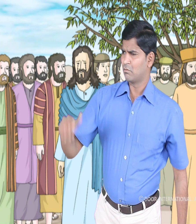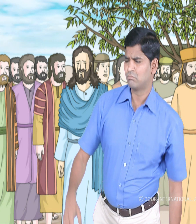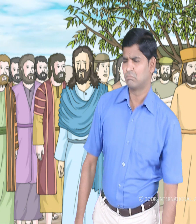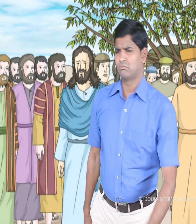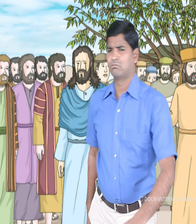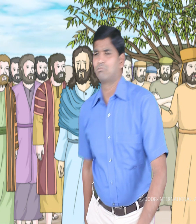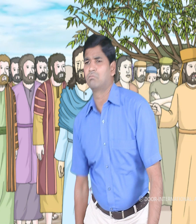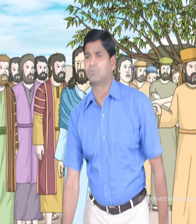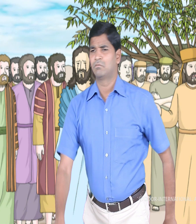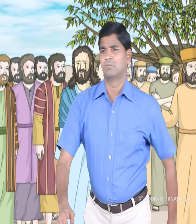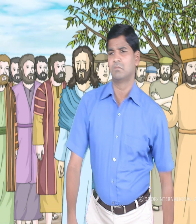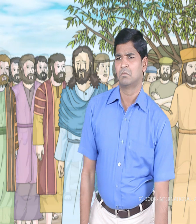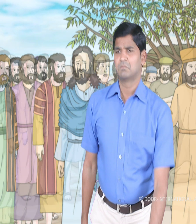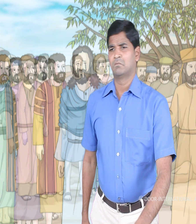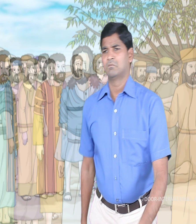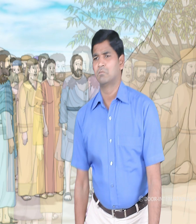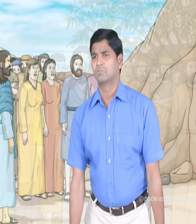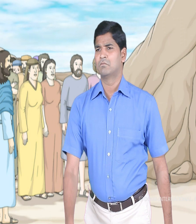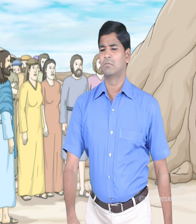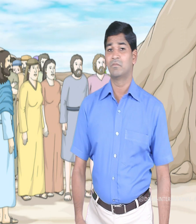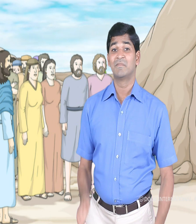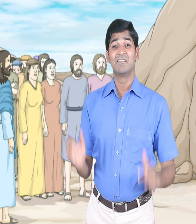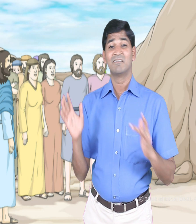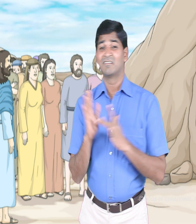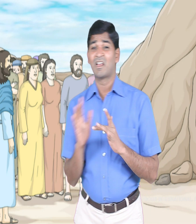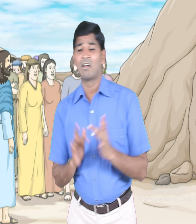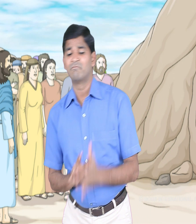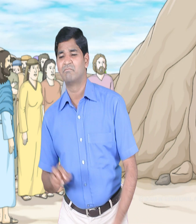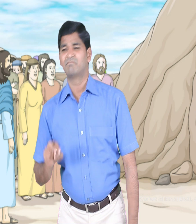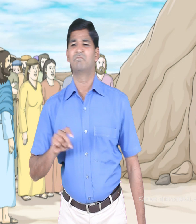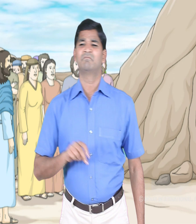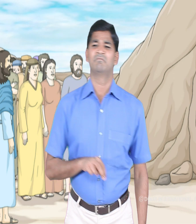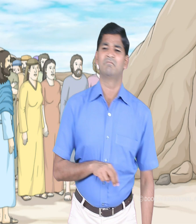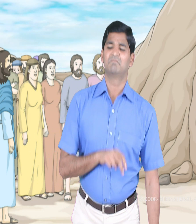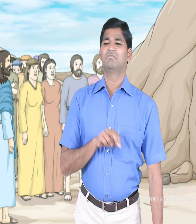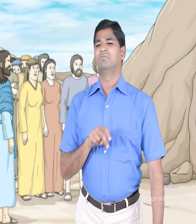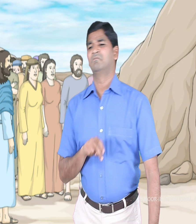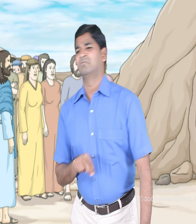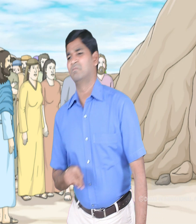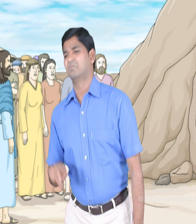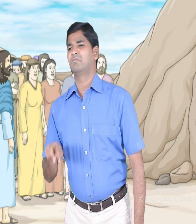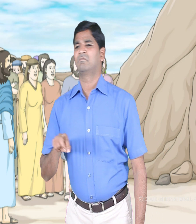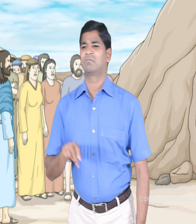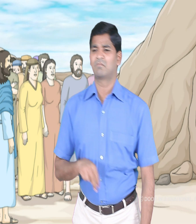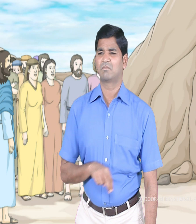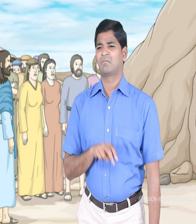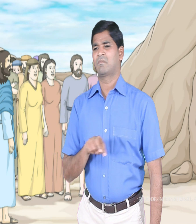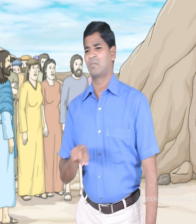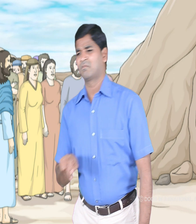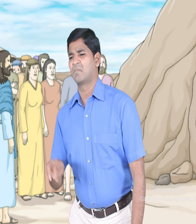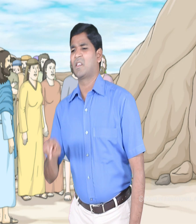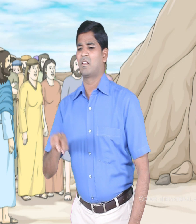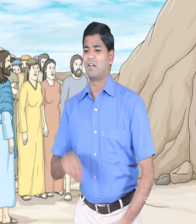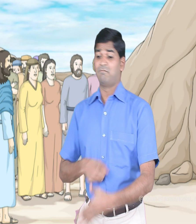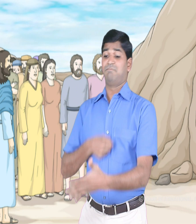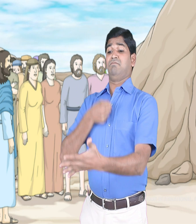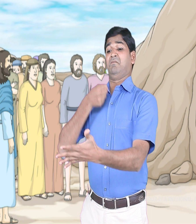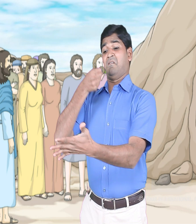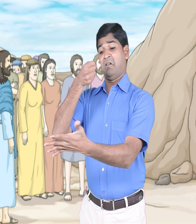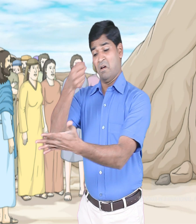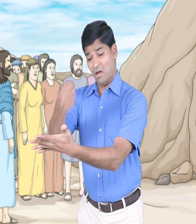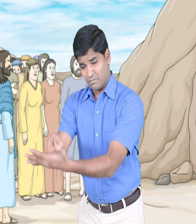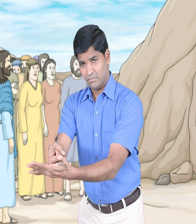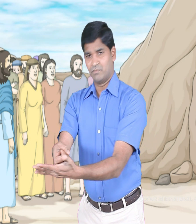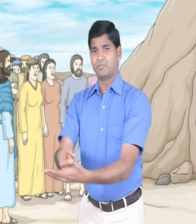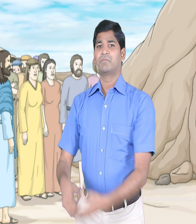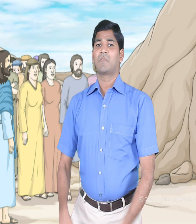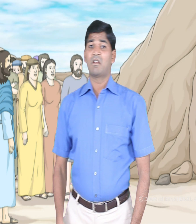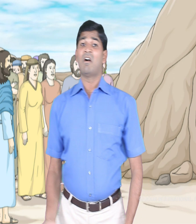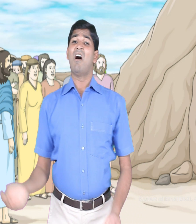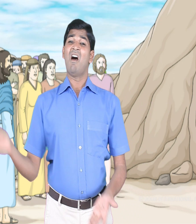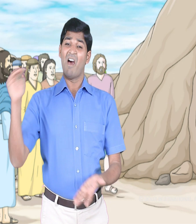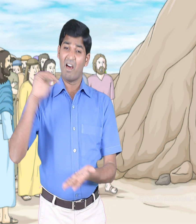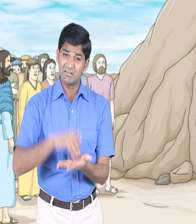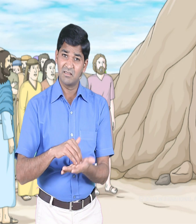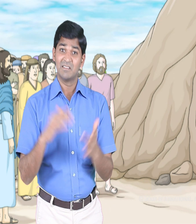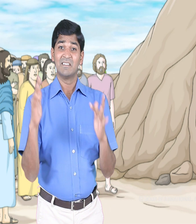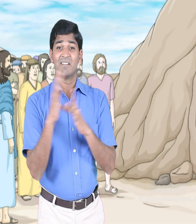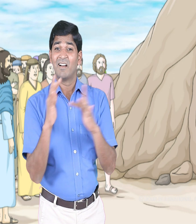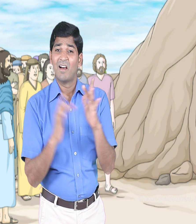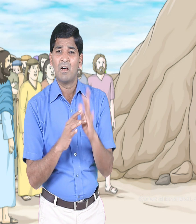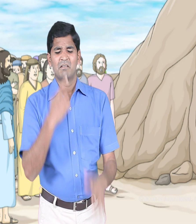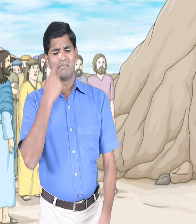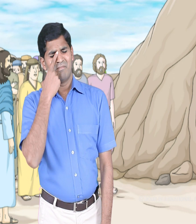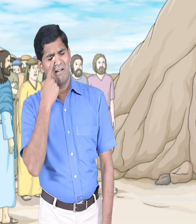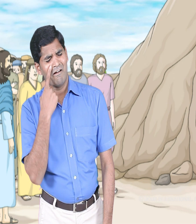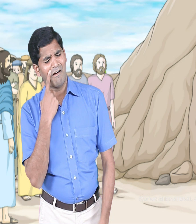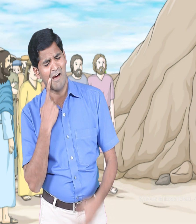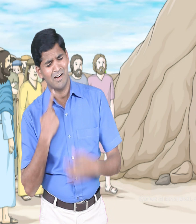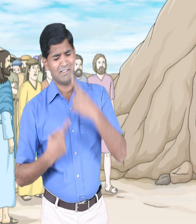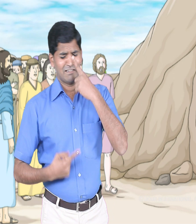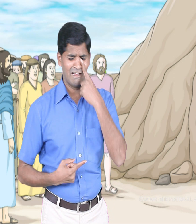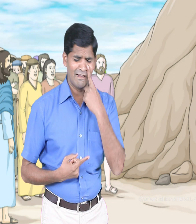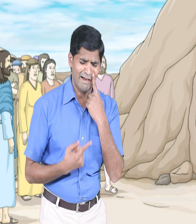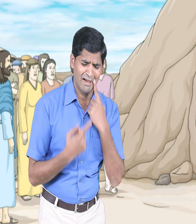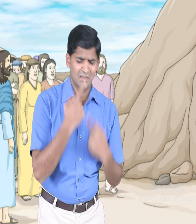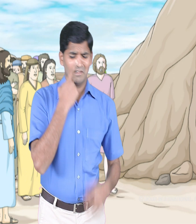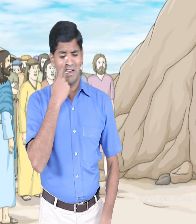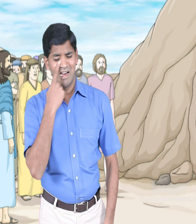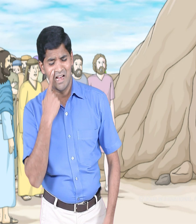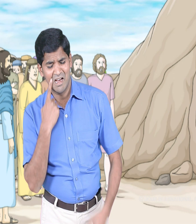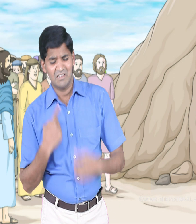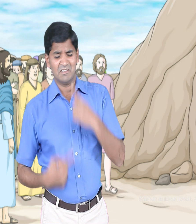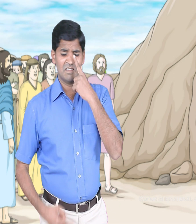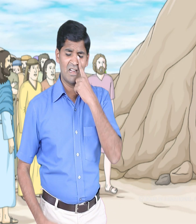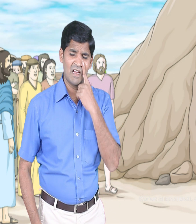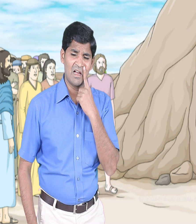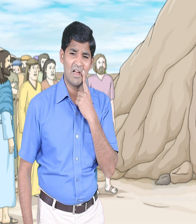Jesus, once again deeply moved, came to the tomb.